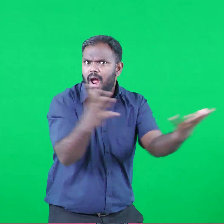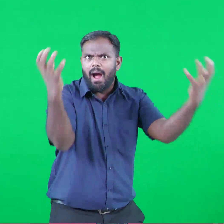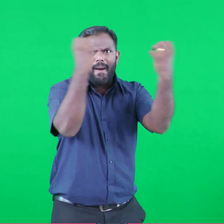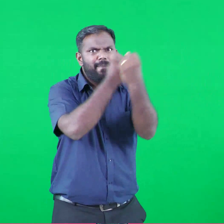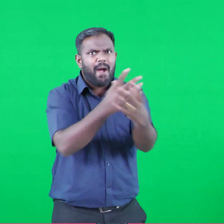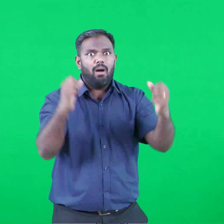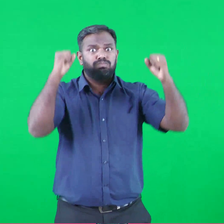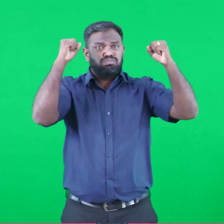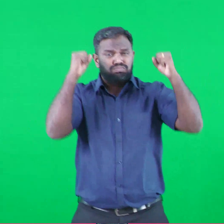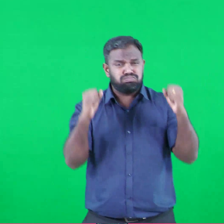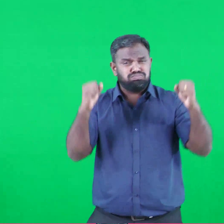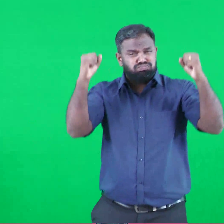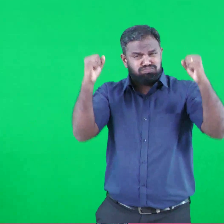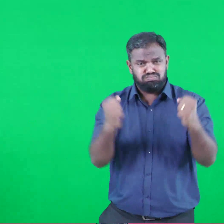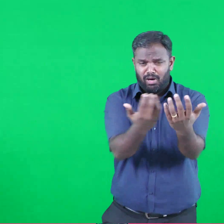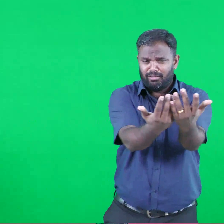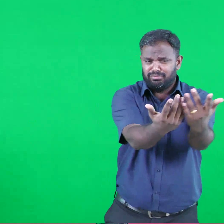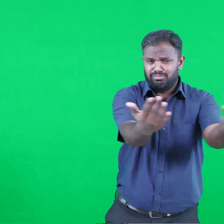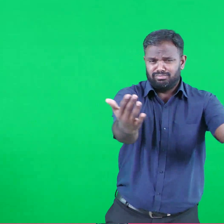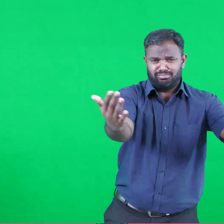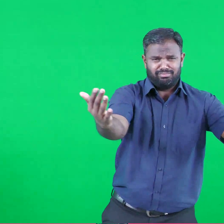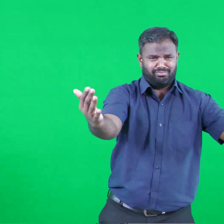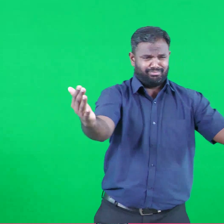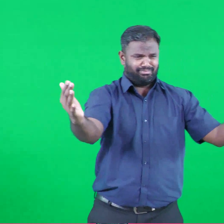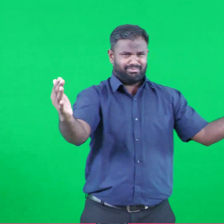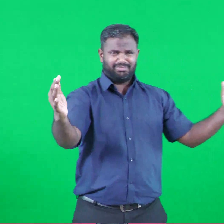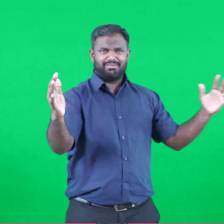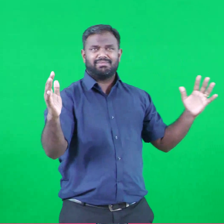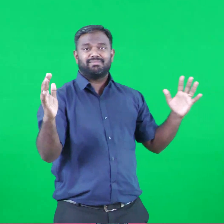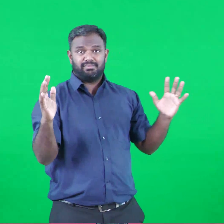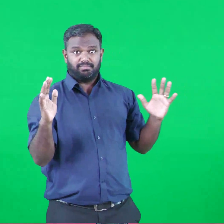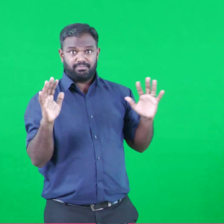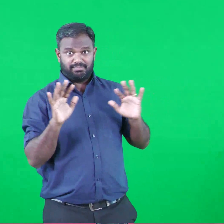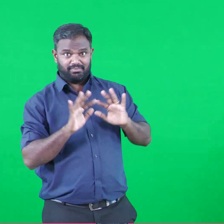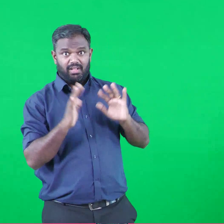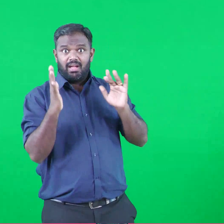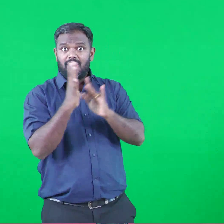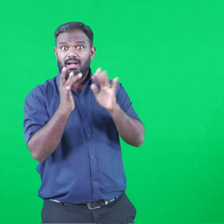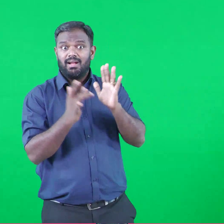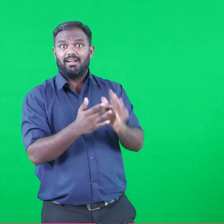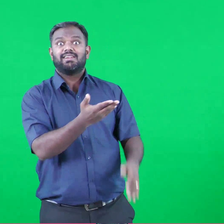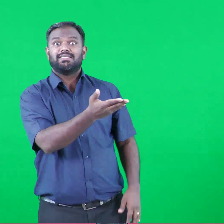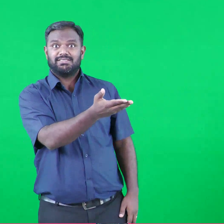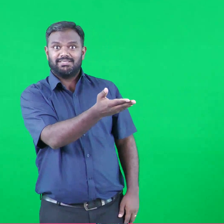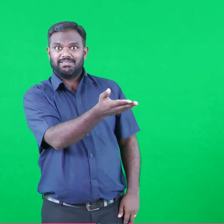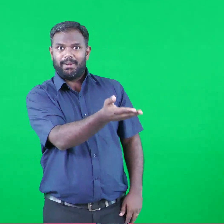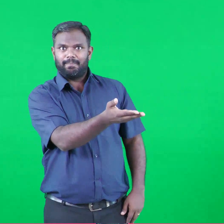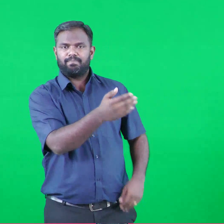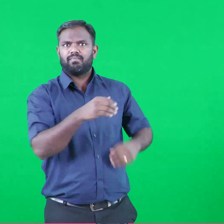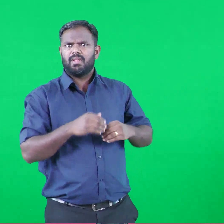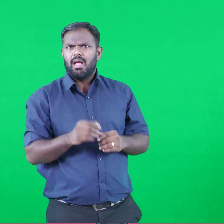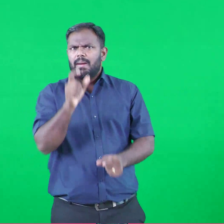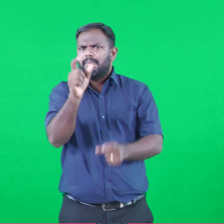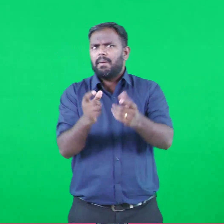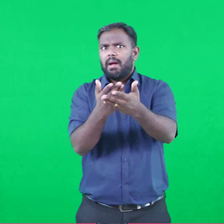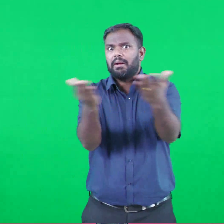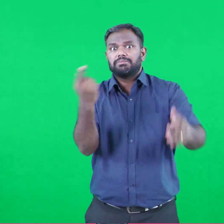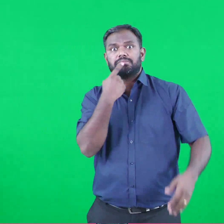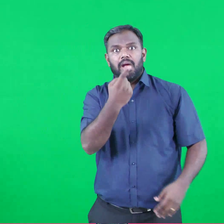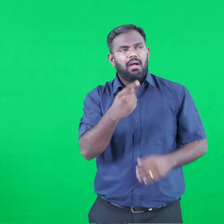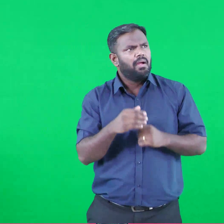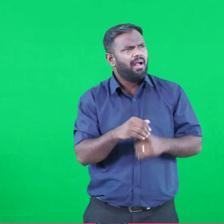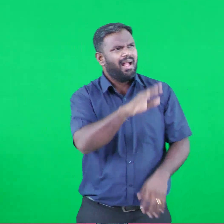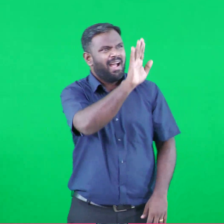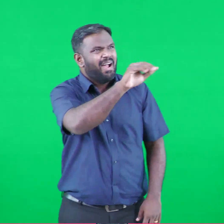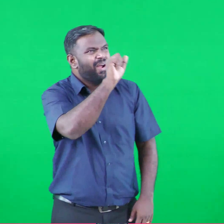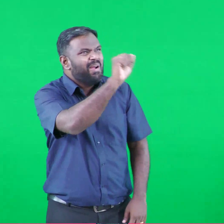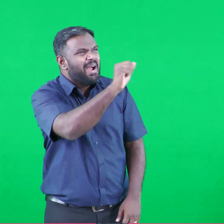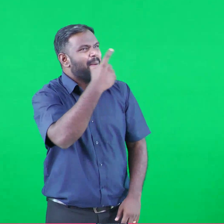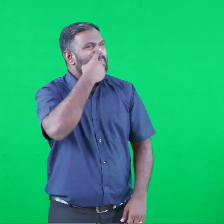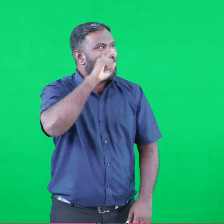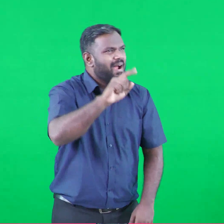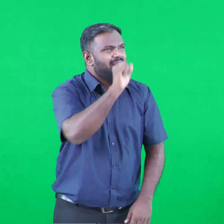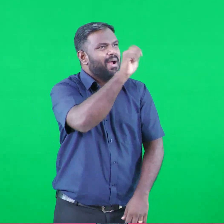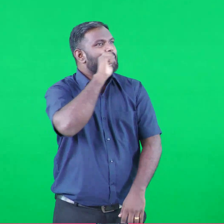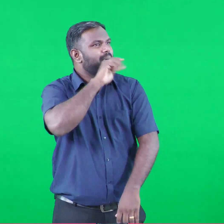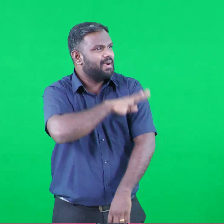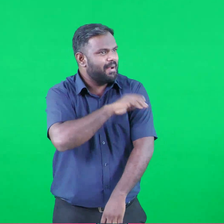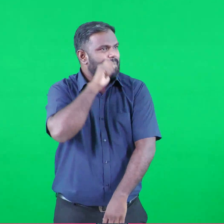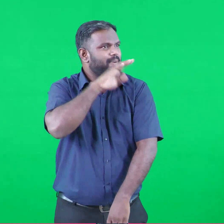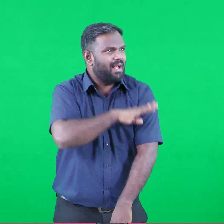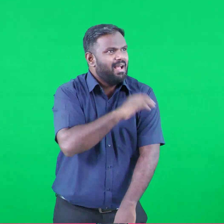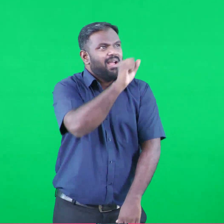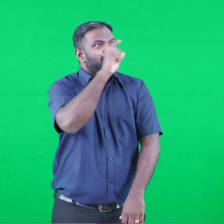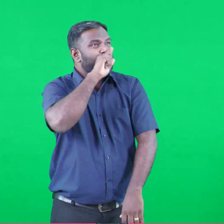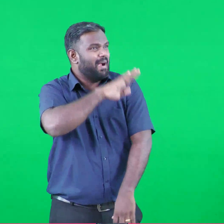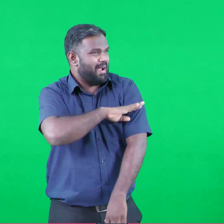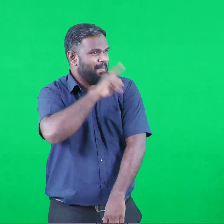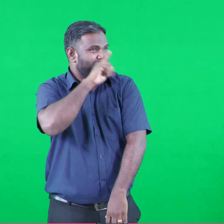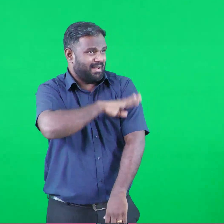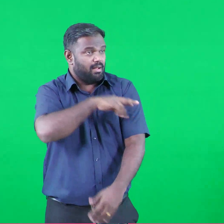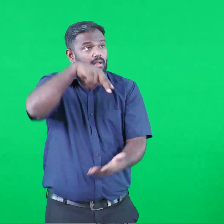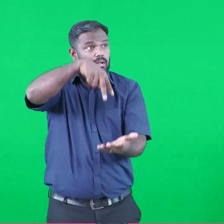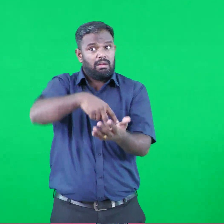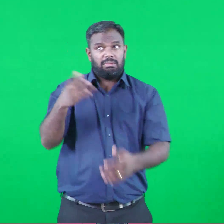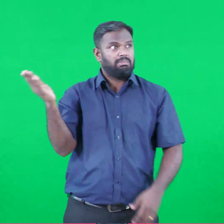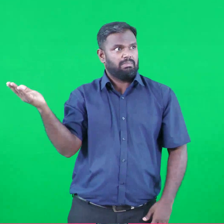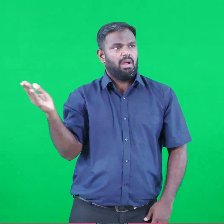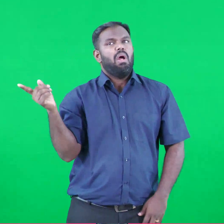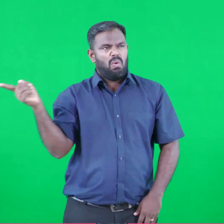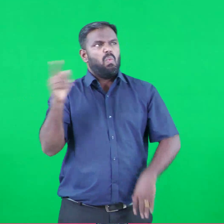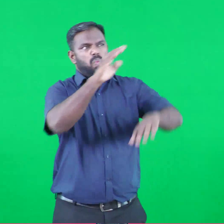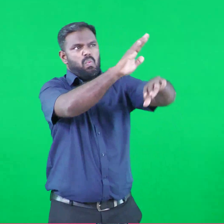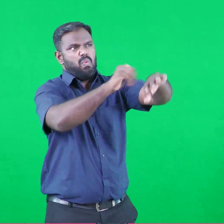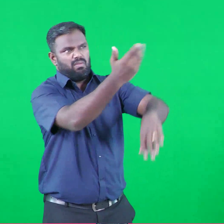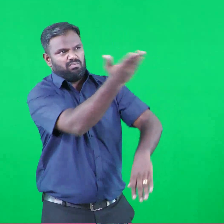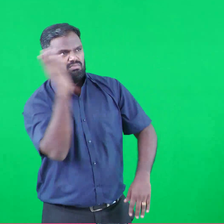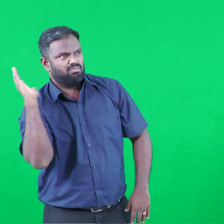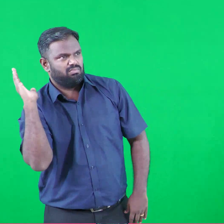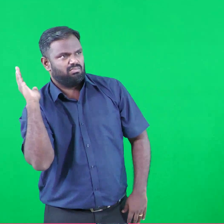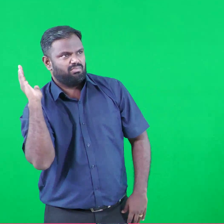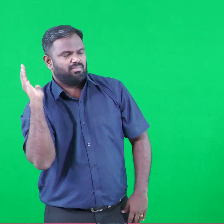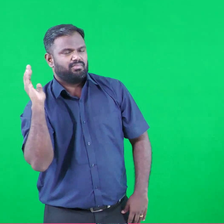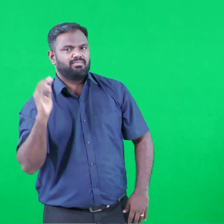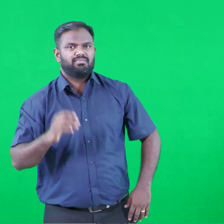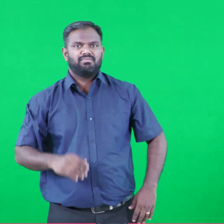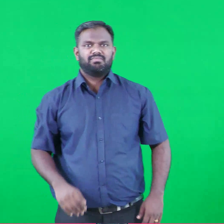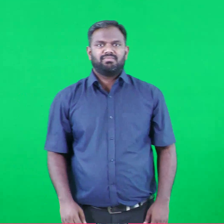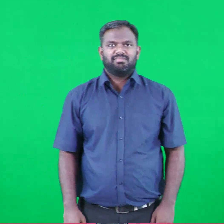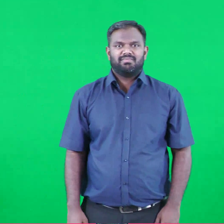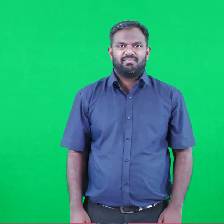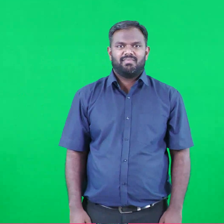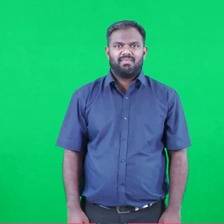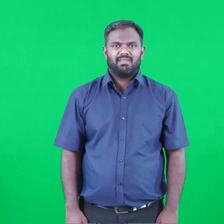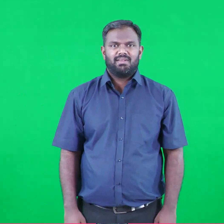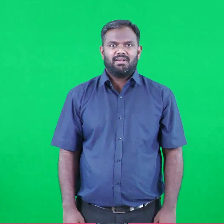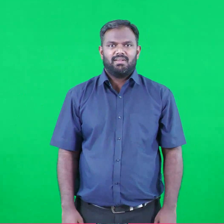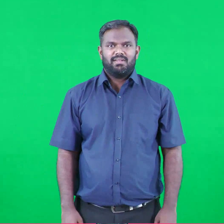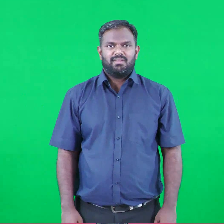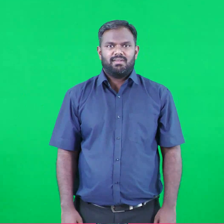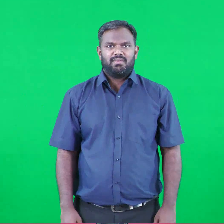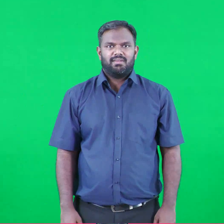" Look," He was told, "Your mother and brothers are outside, asking for You."